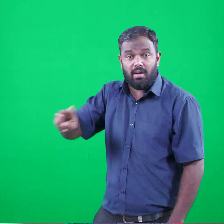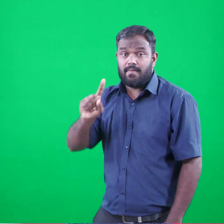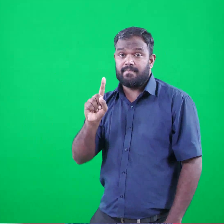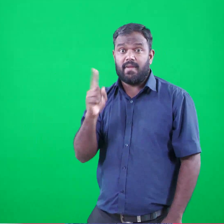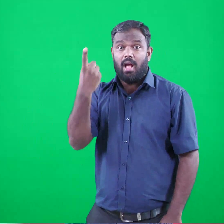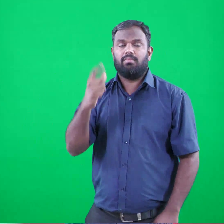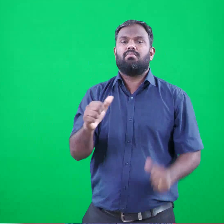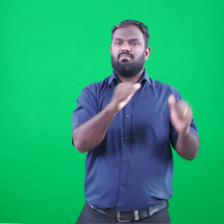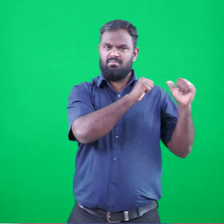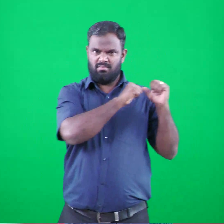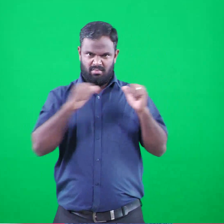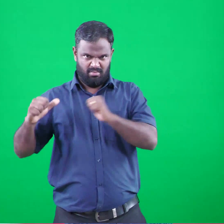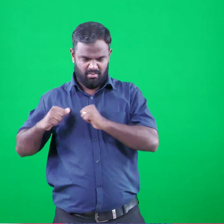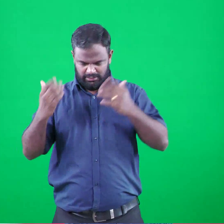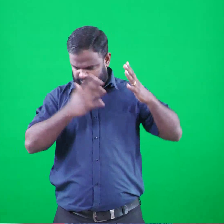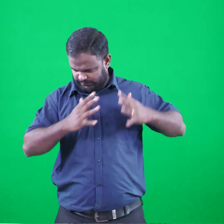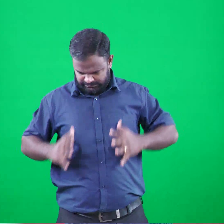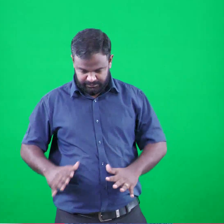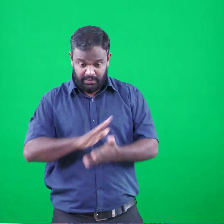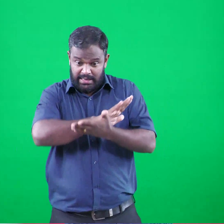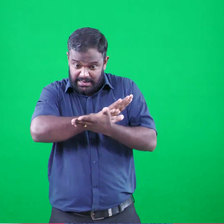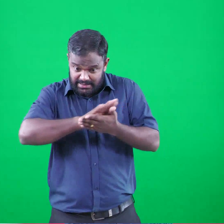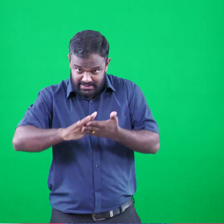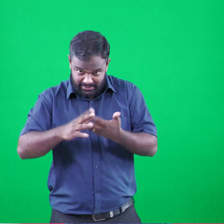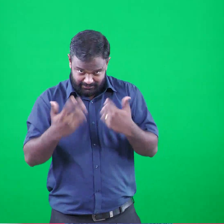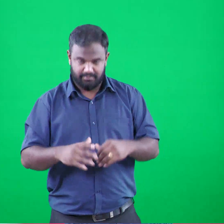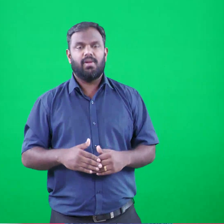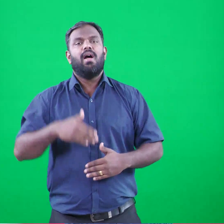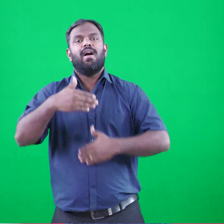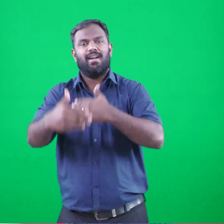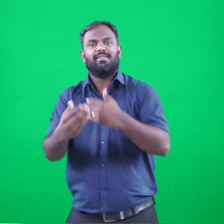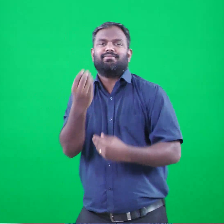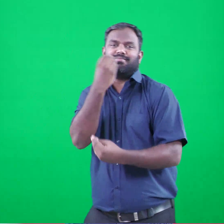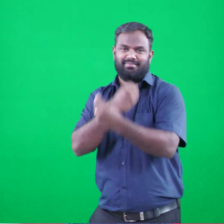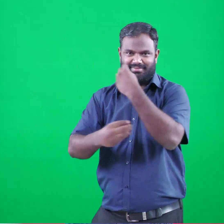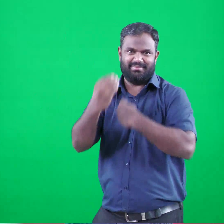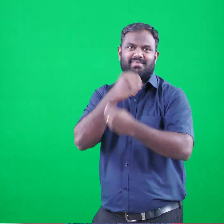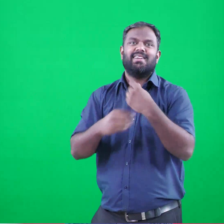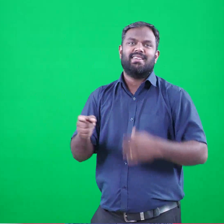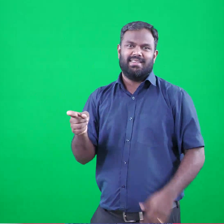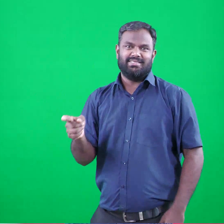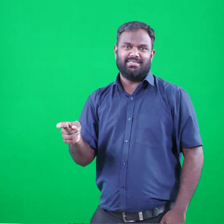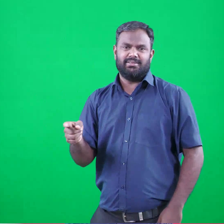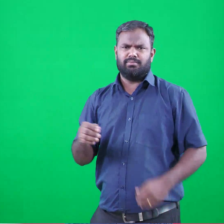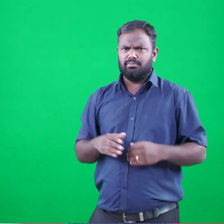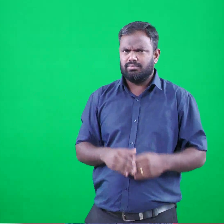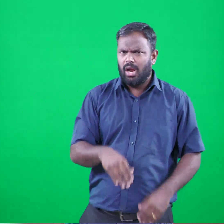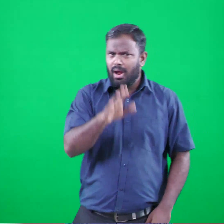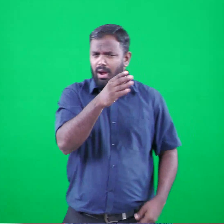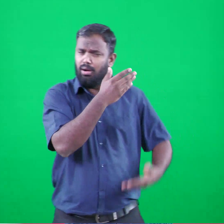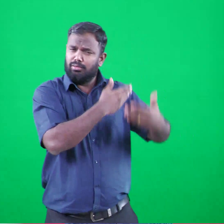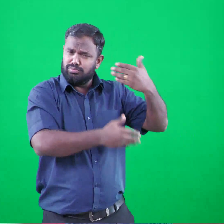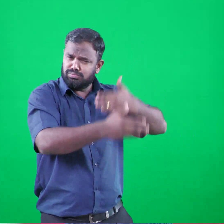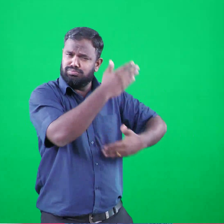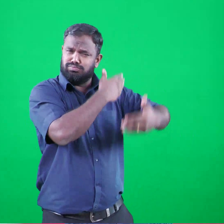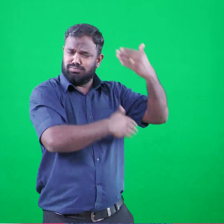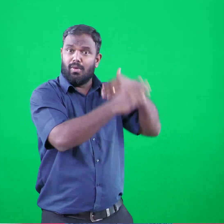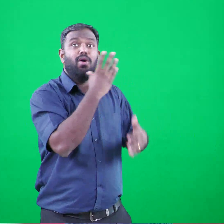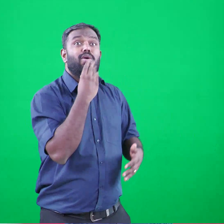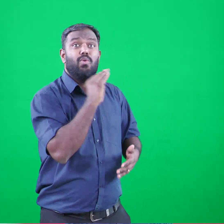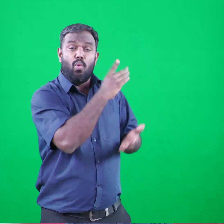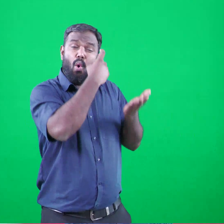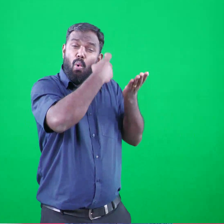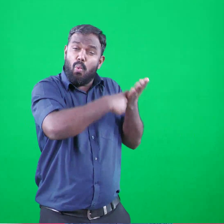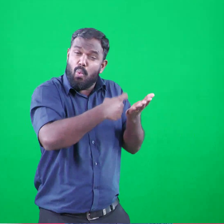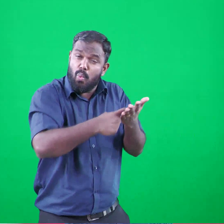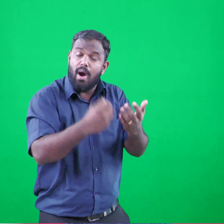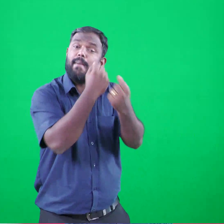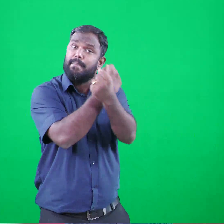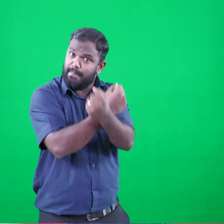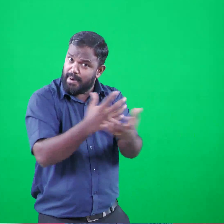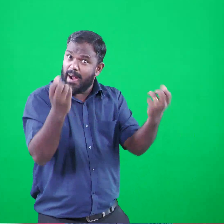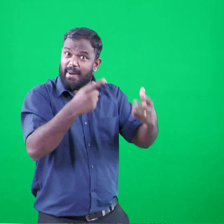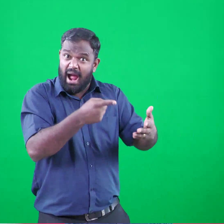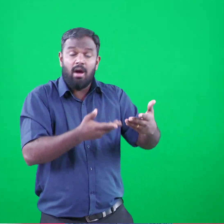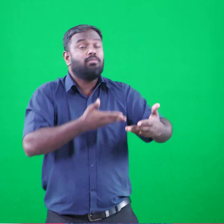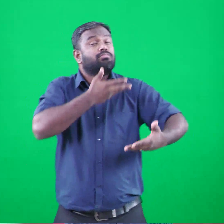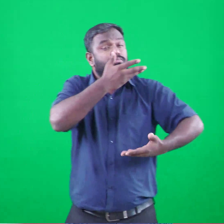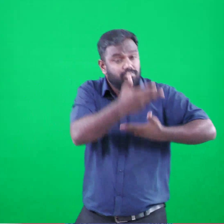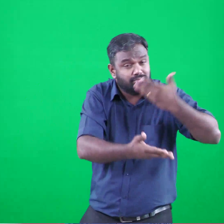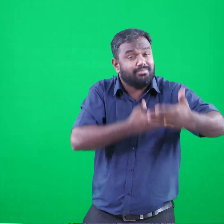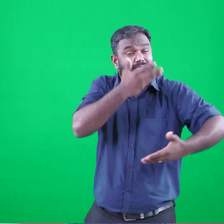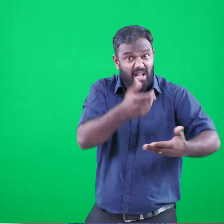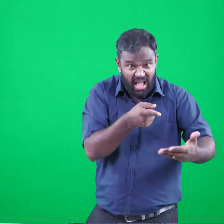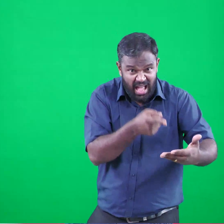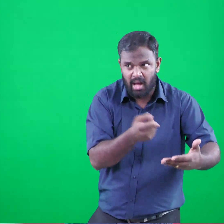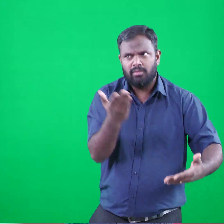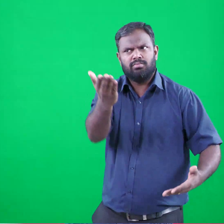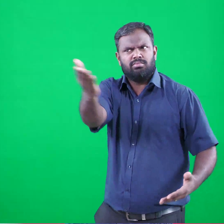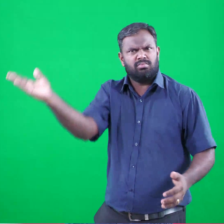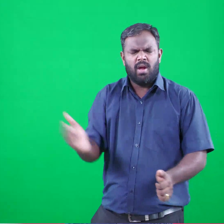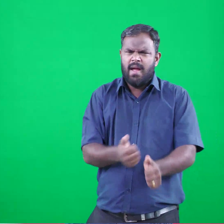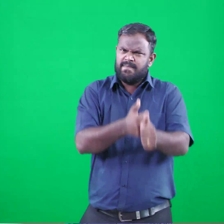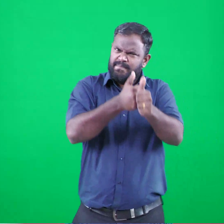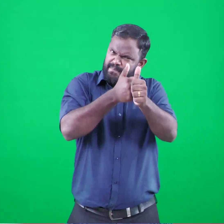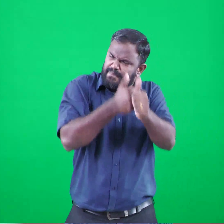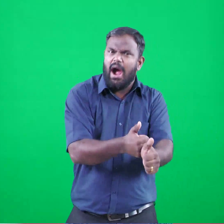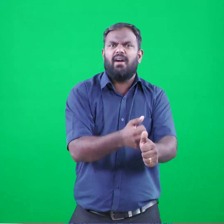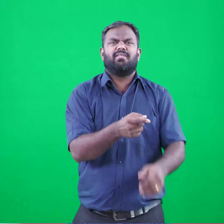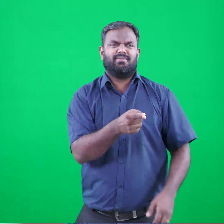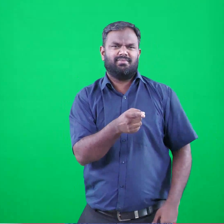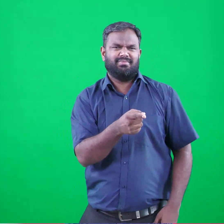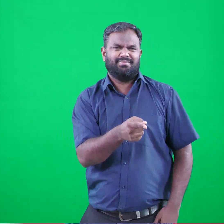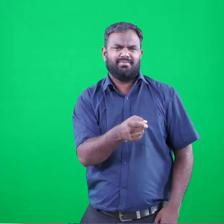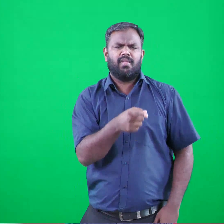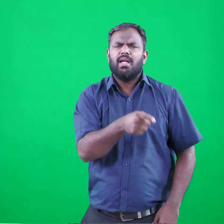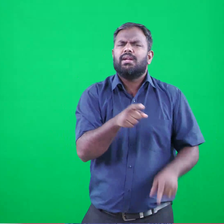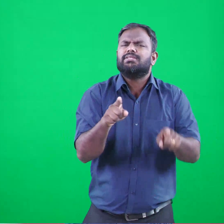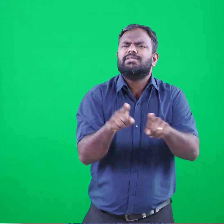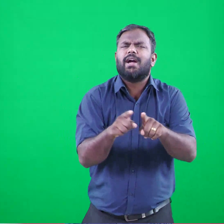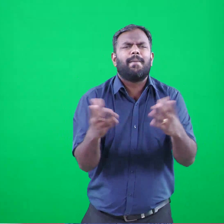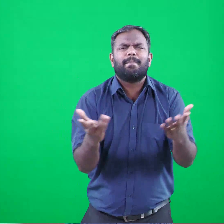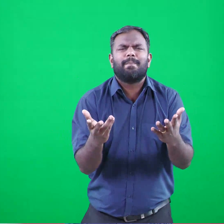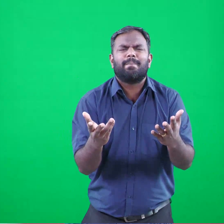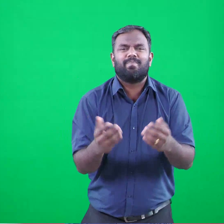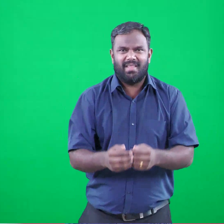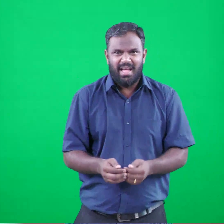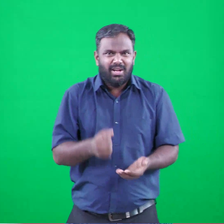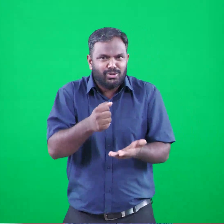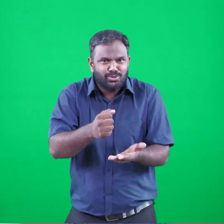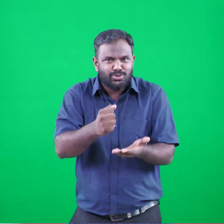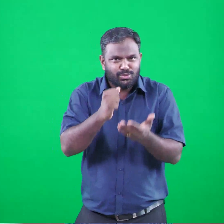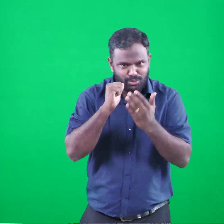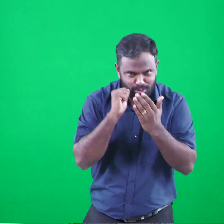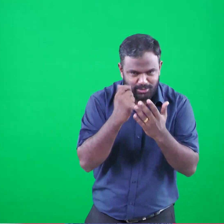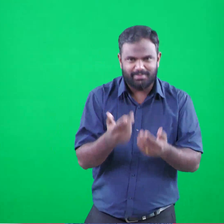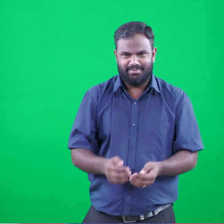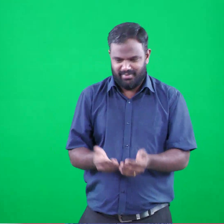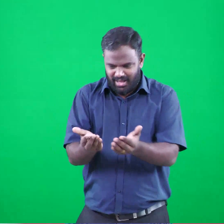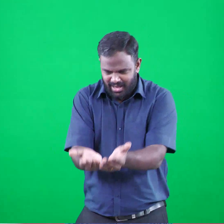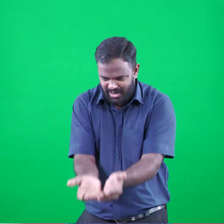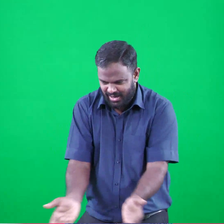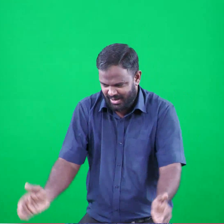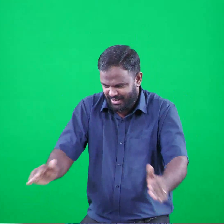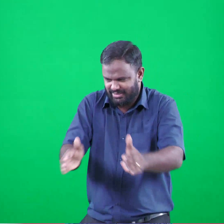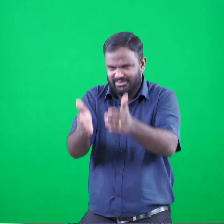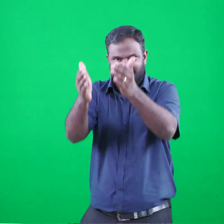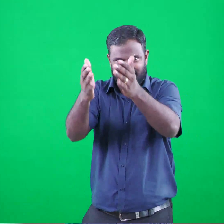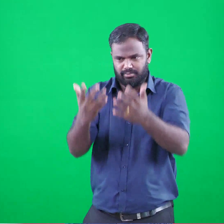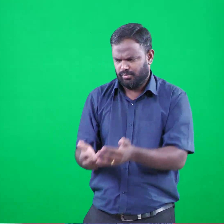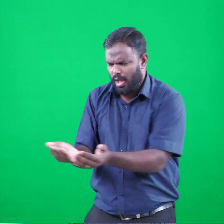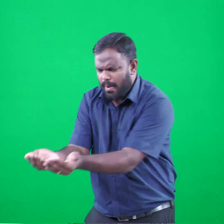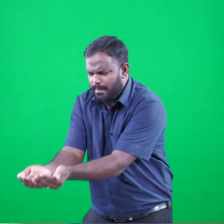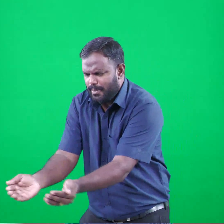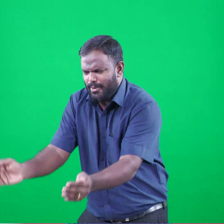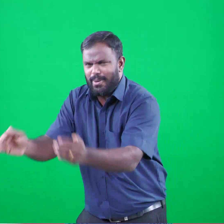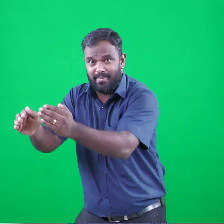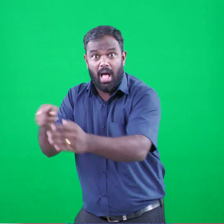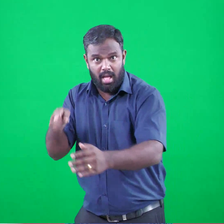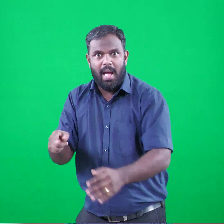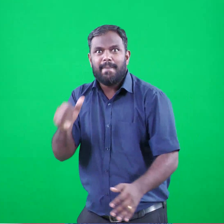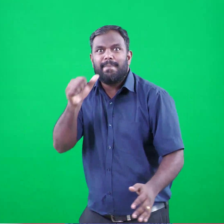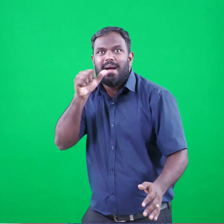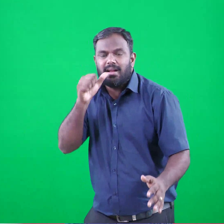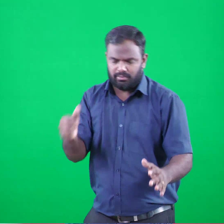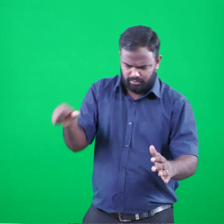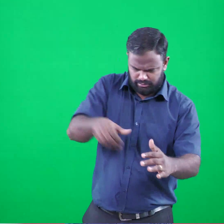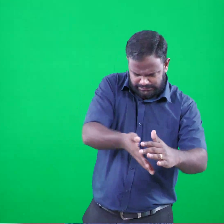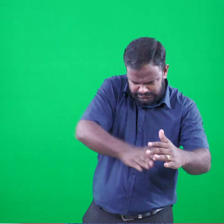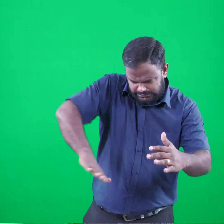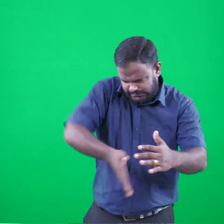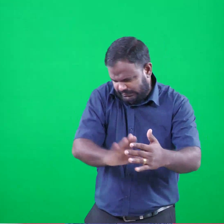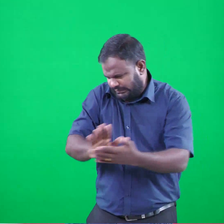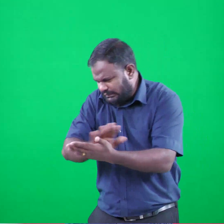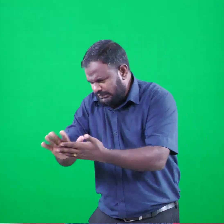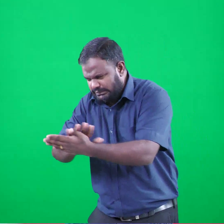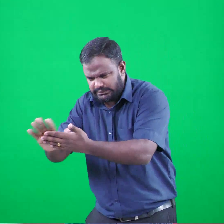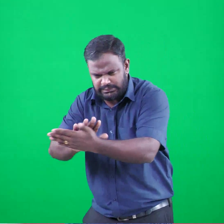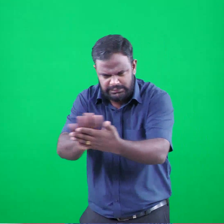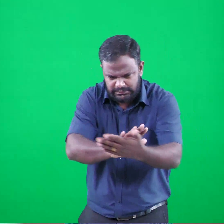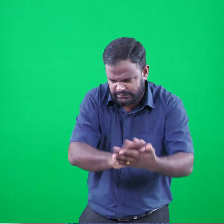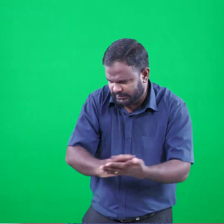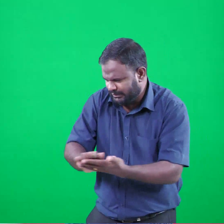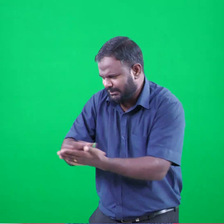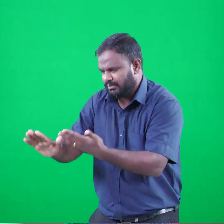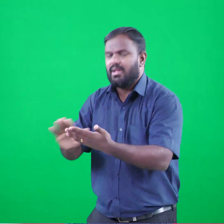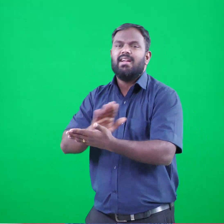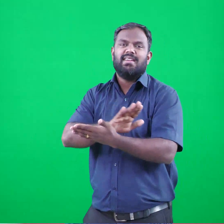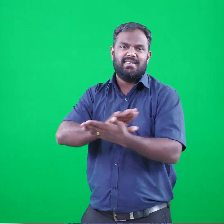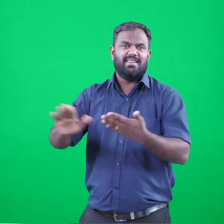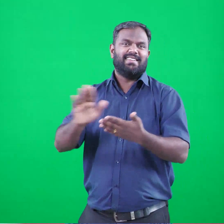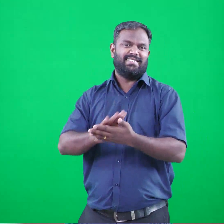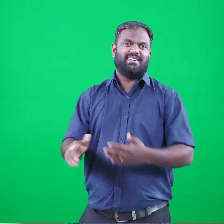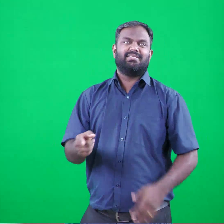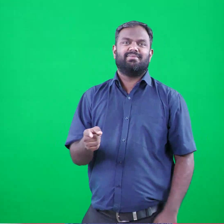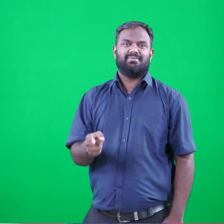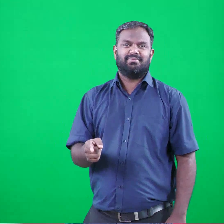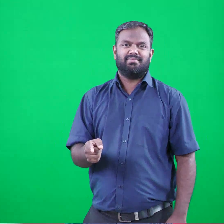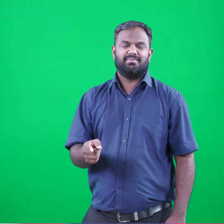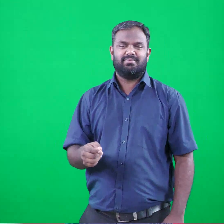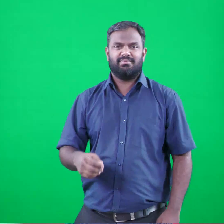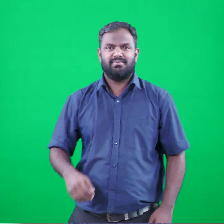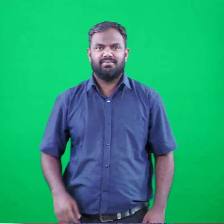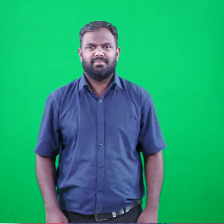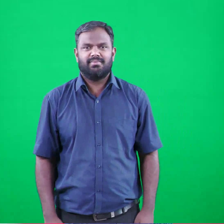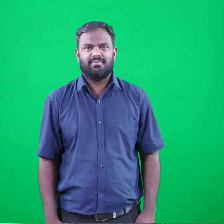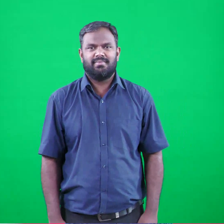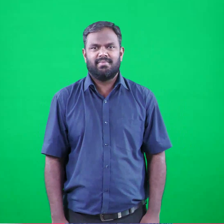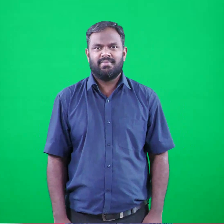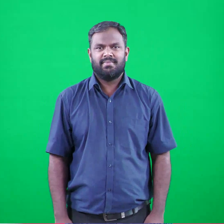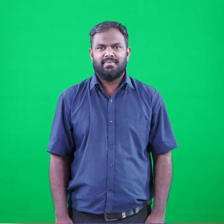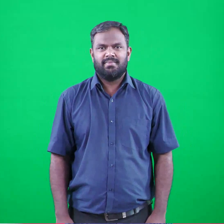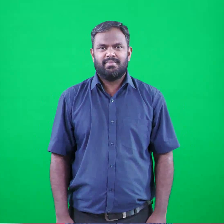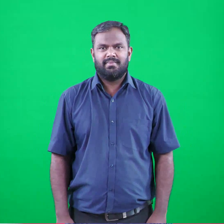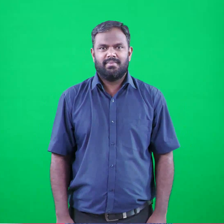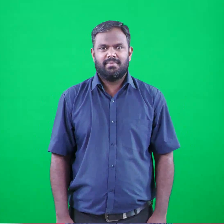And there are many other traditions for them to observe, including the washing of cups, pitchers, kettles, and couches for dining.